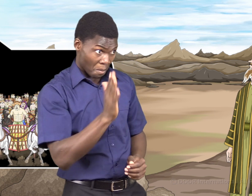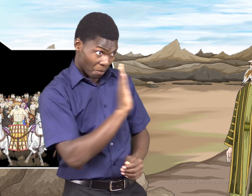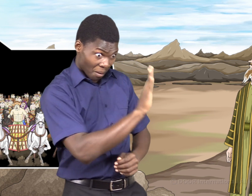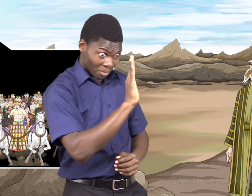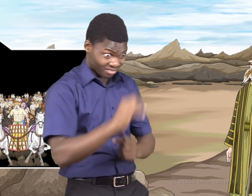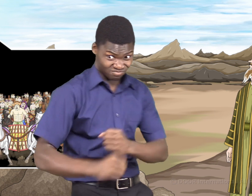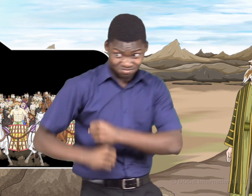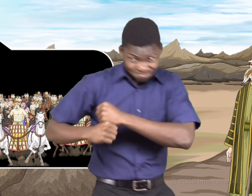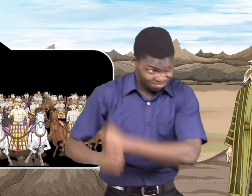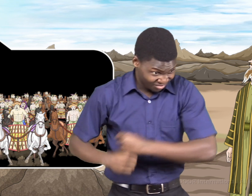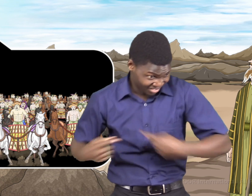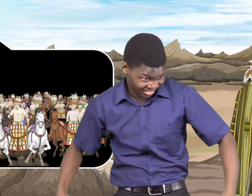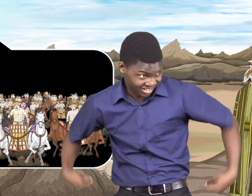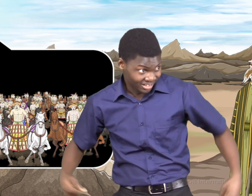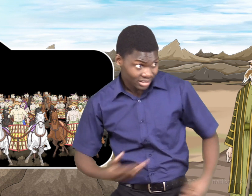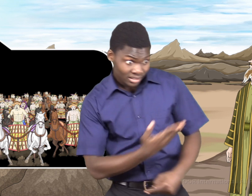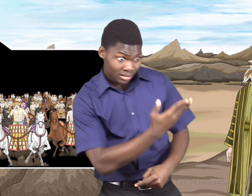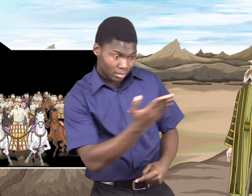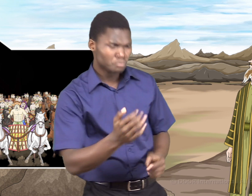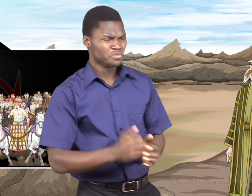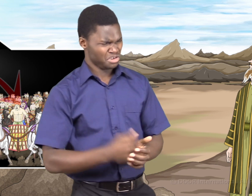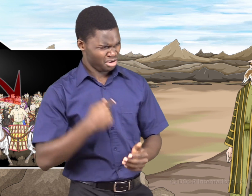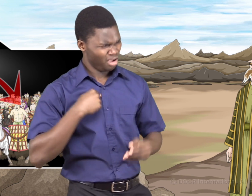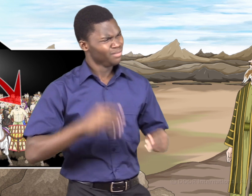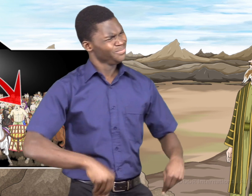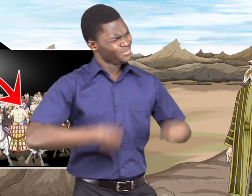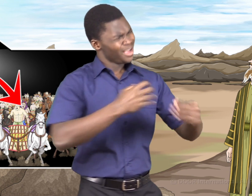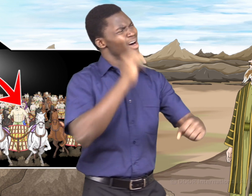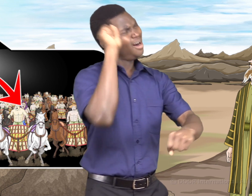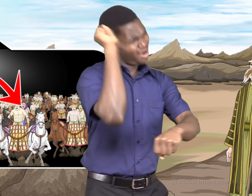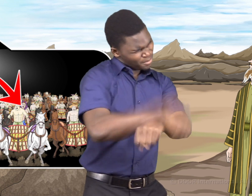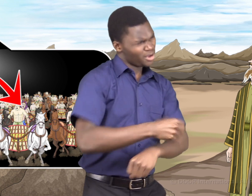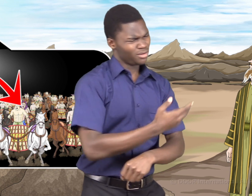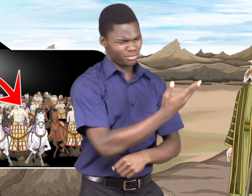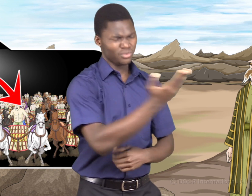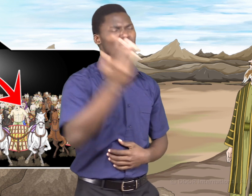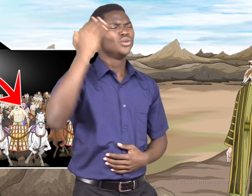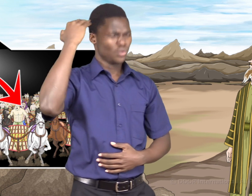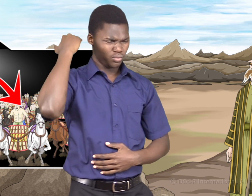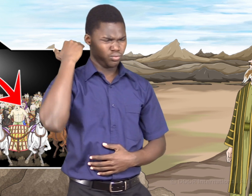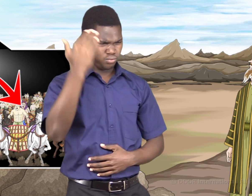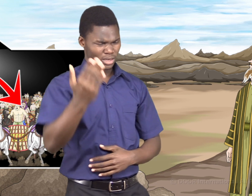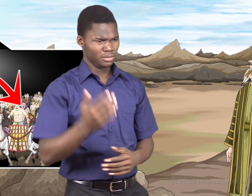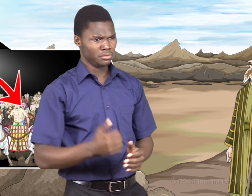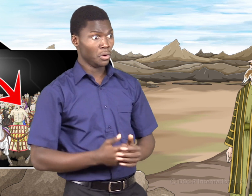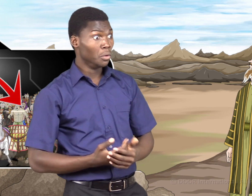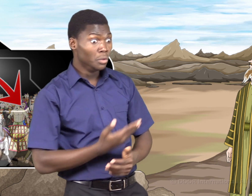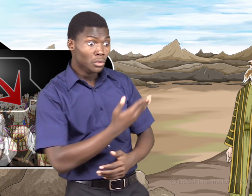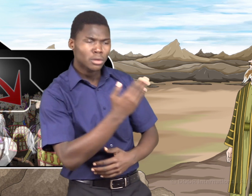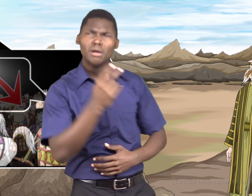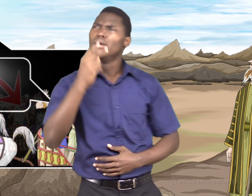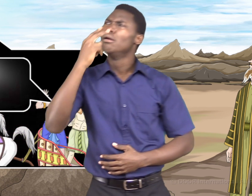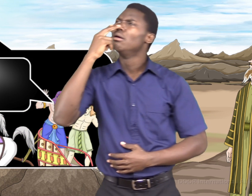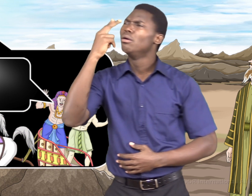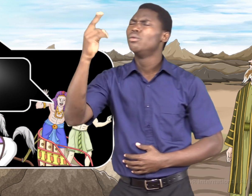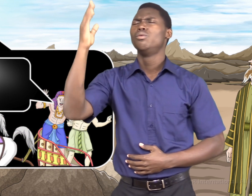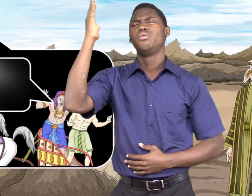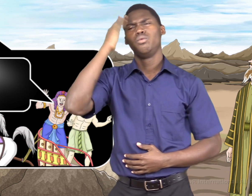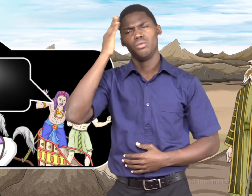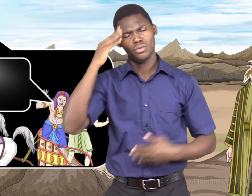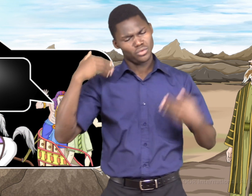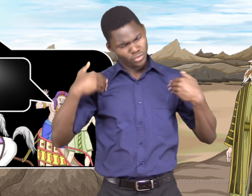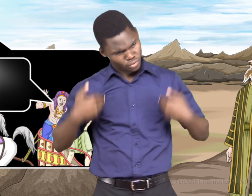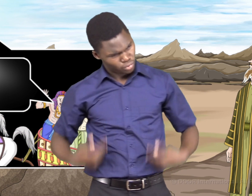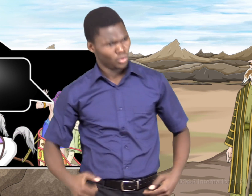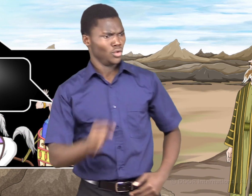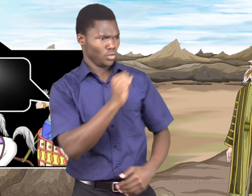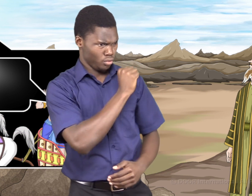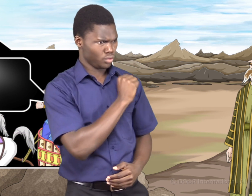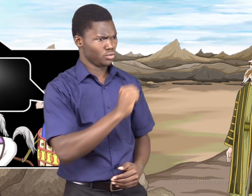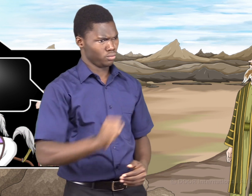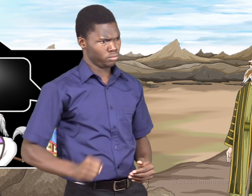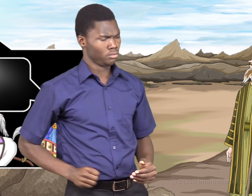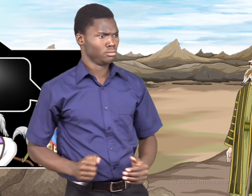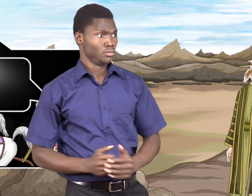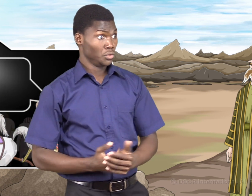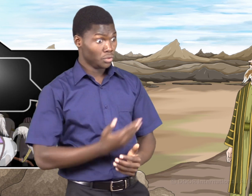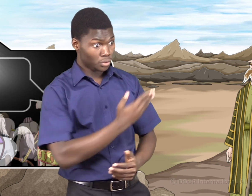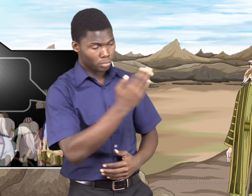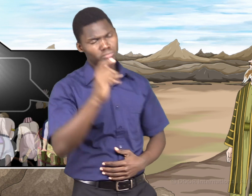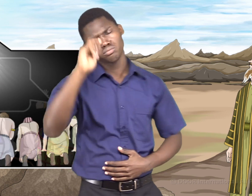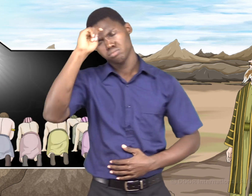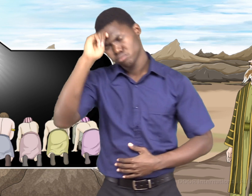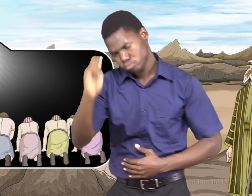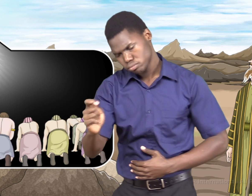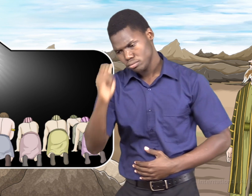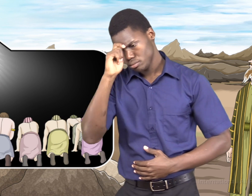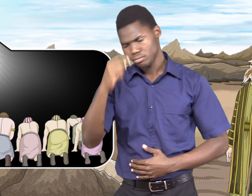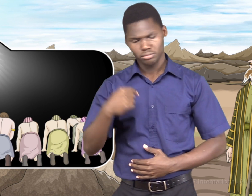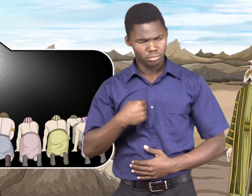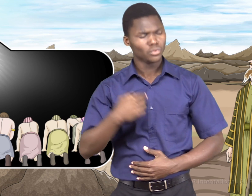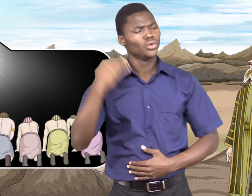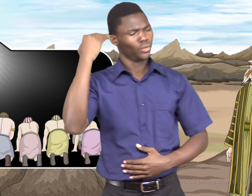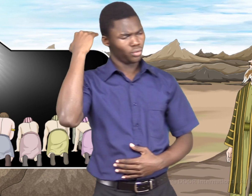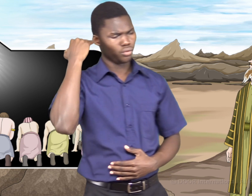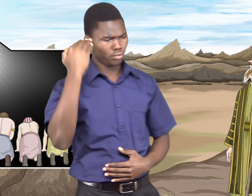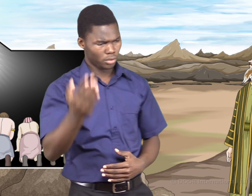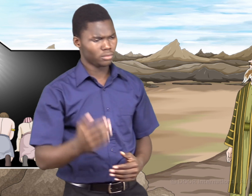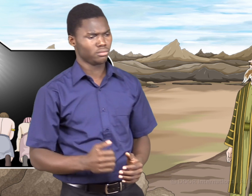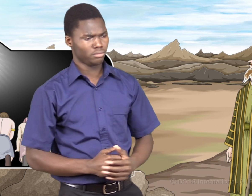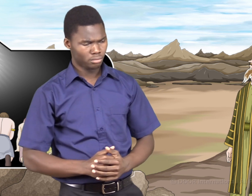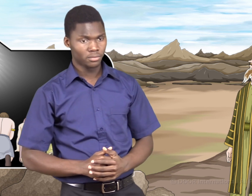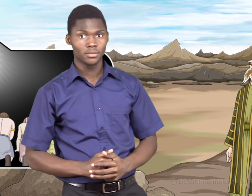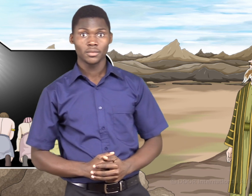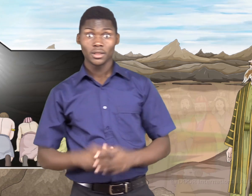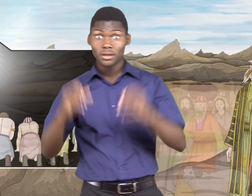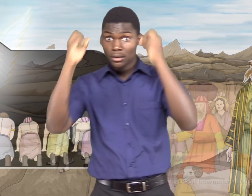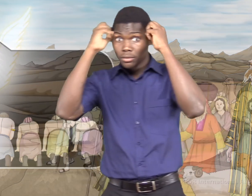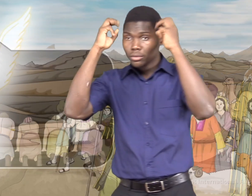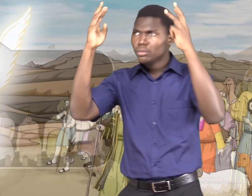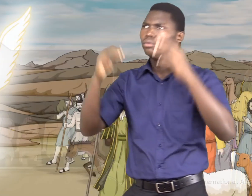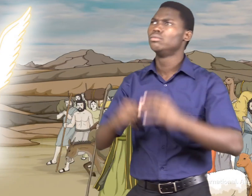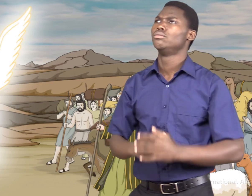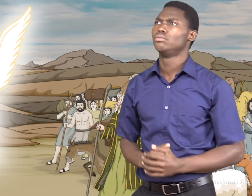The Egyptians will know that I am the LORD when I am honored through Pharaoh, his chariots, and his horsemen.”